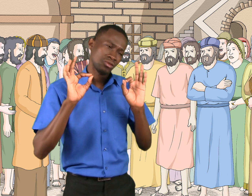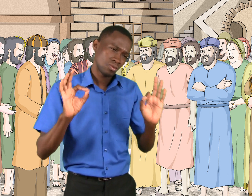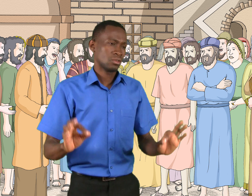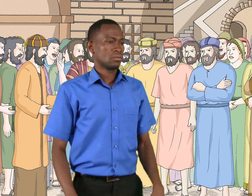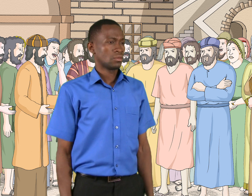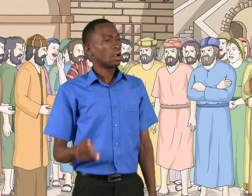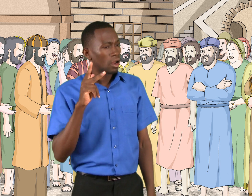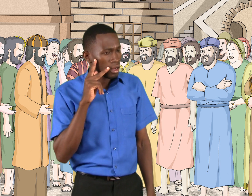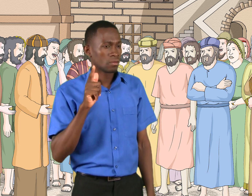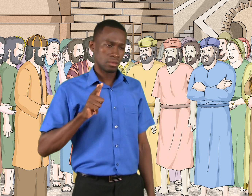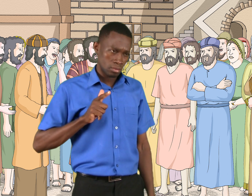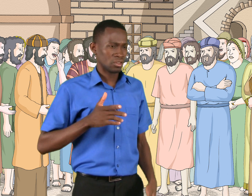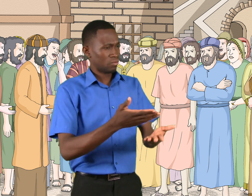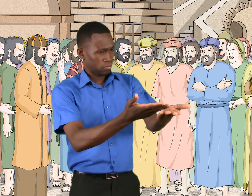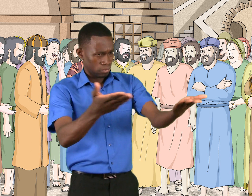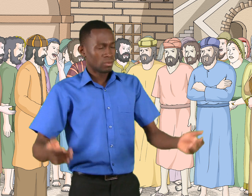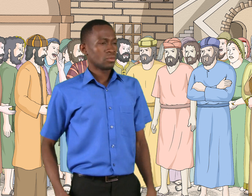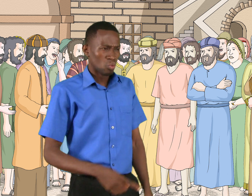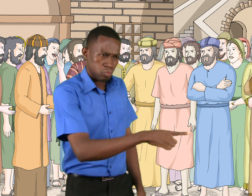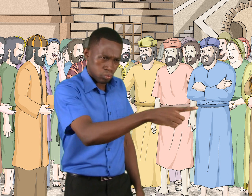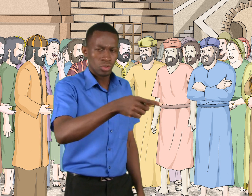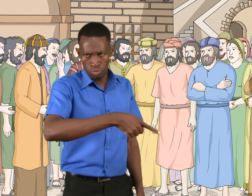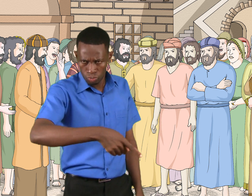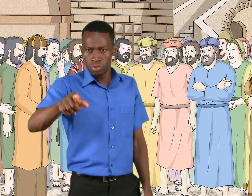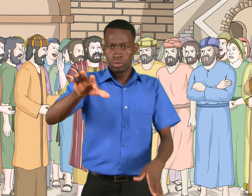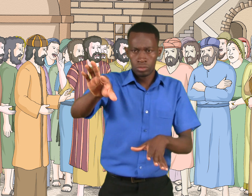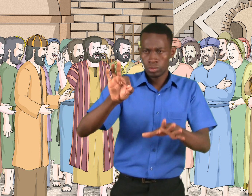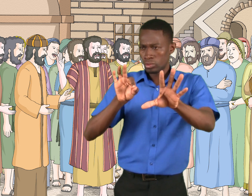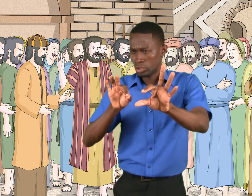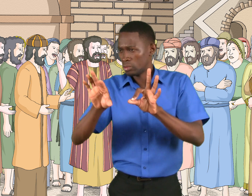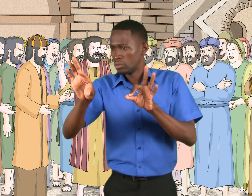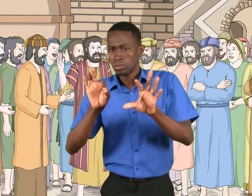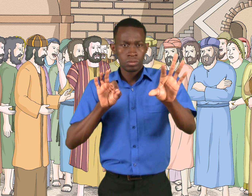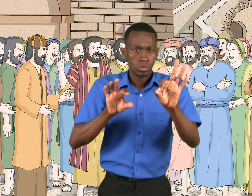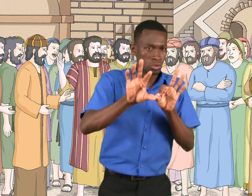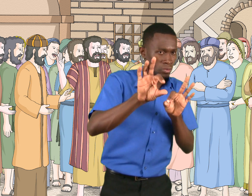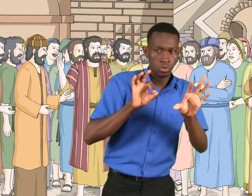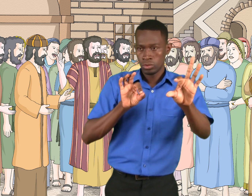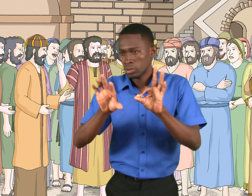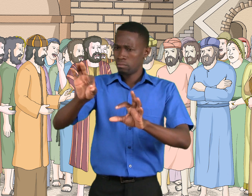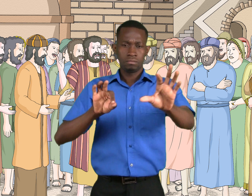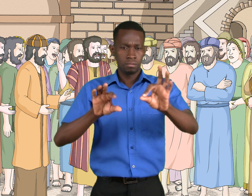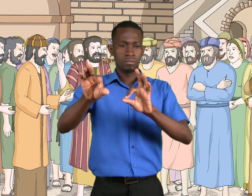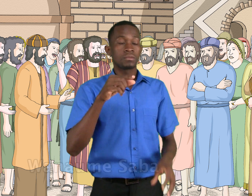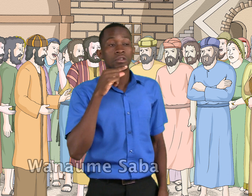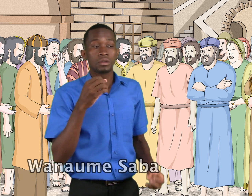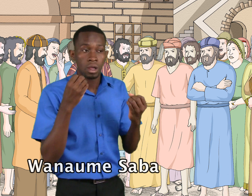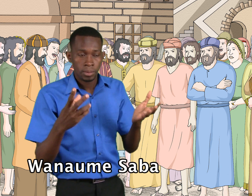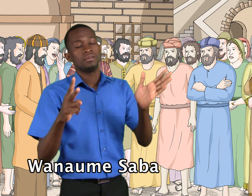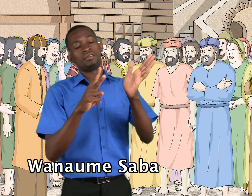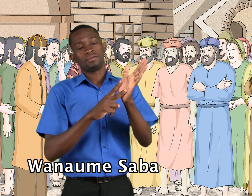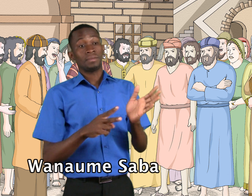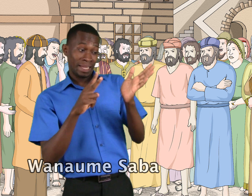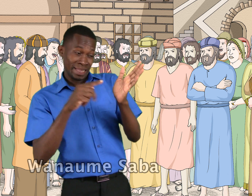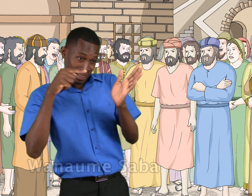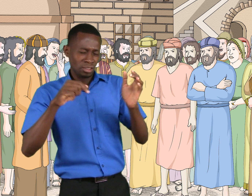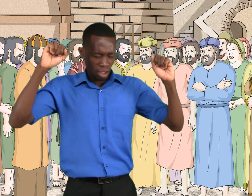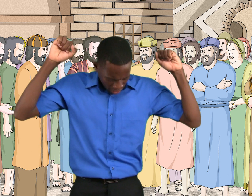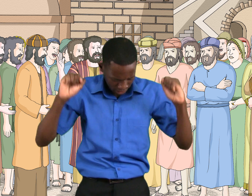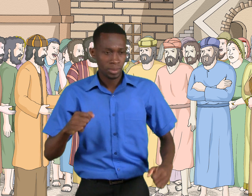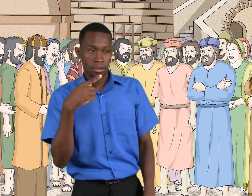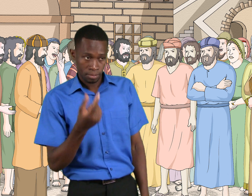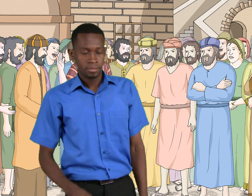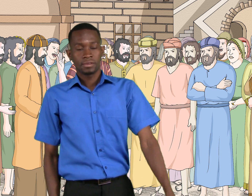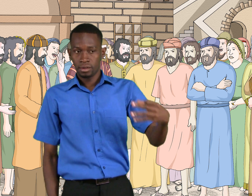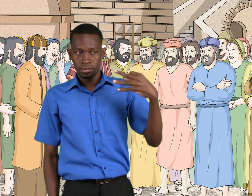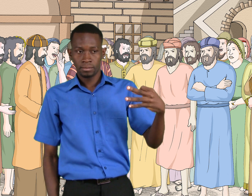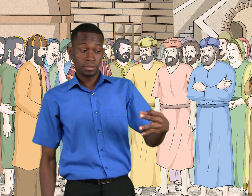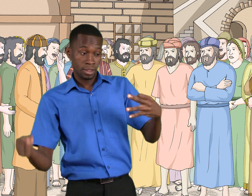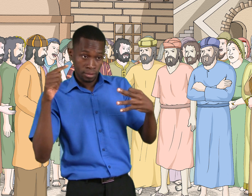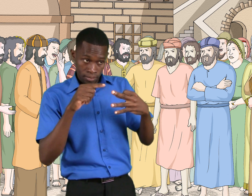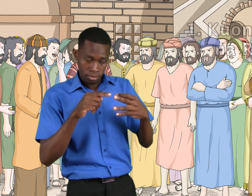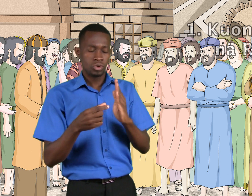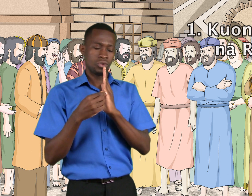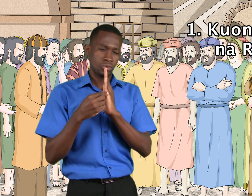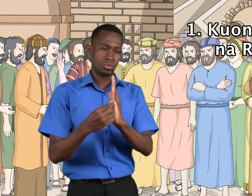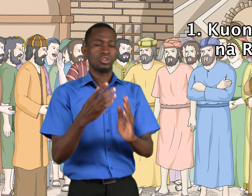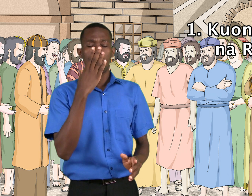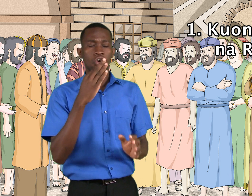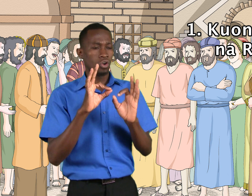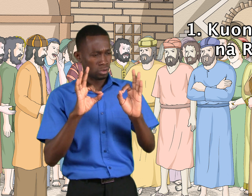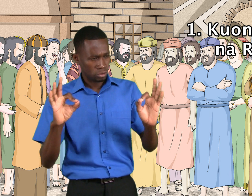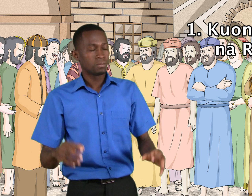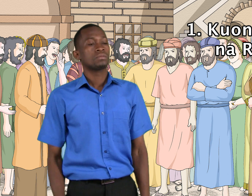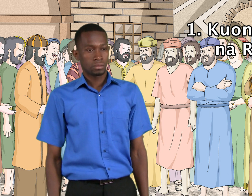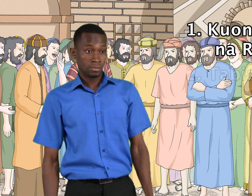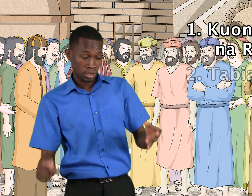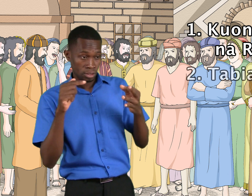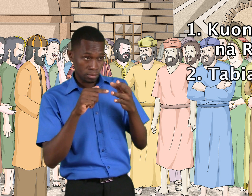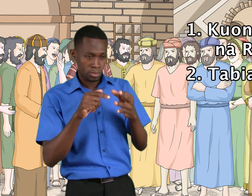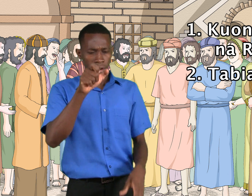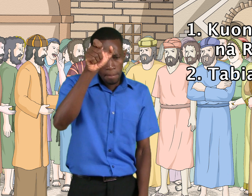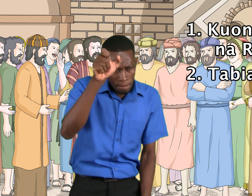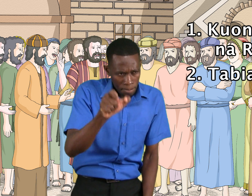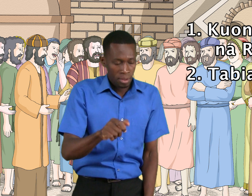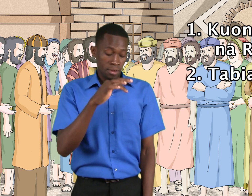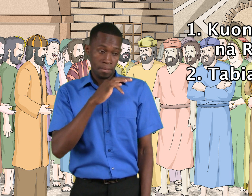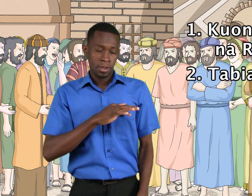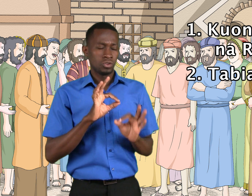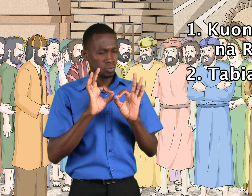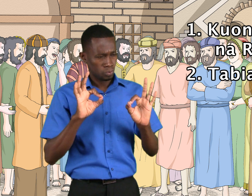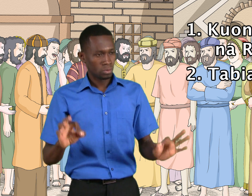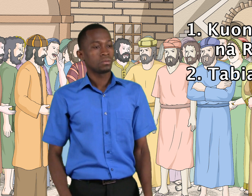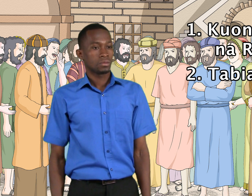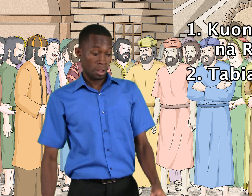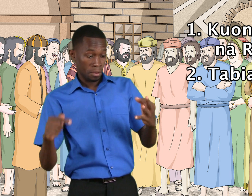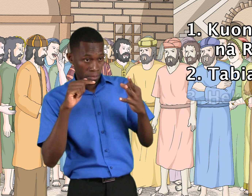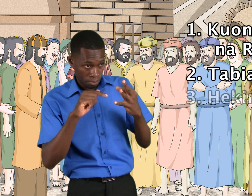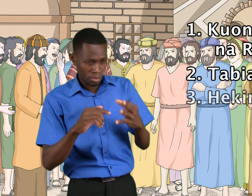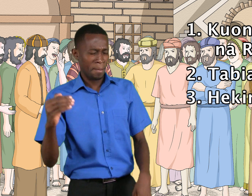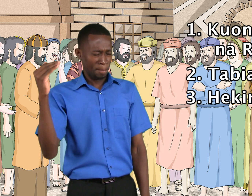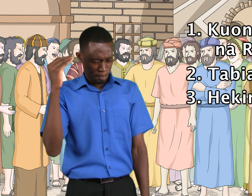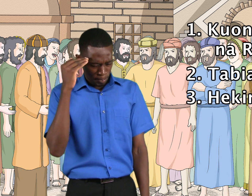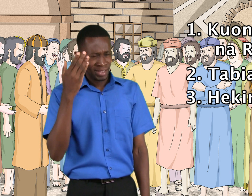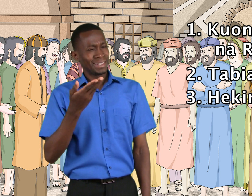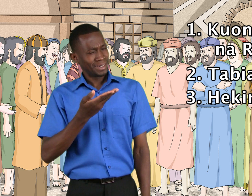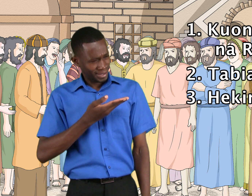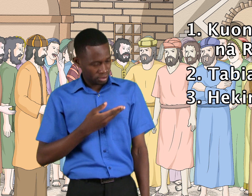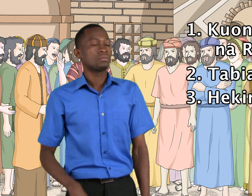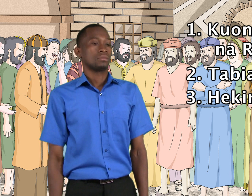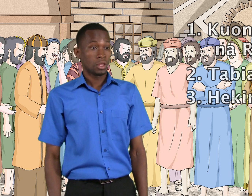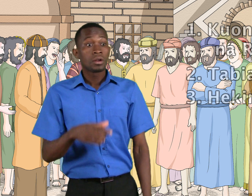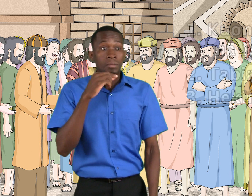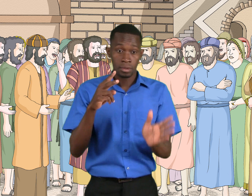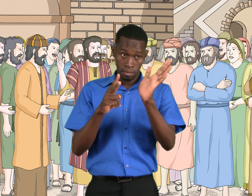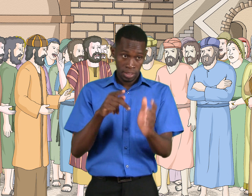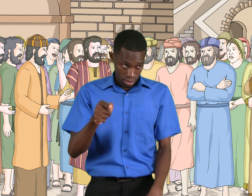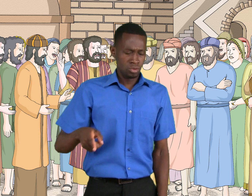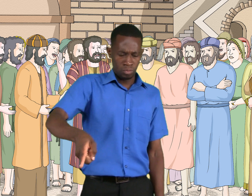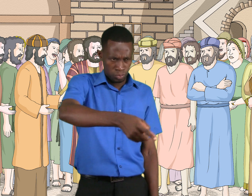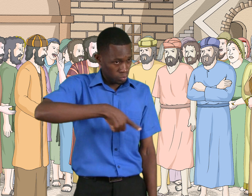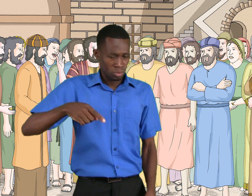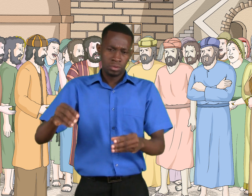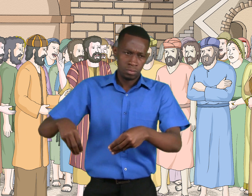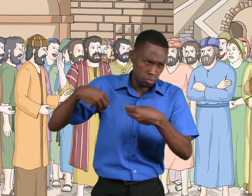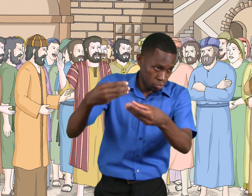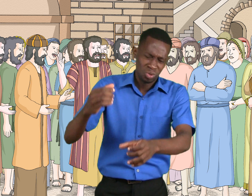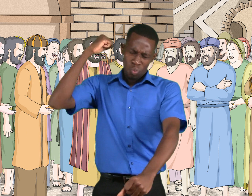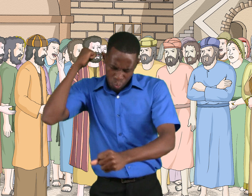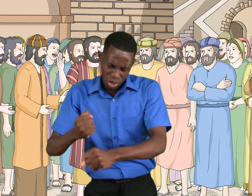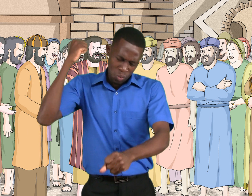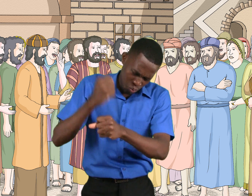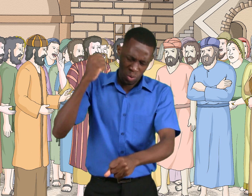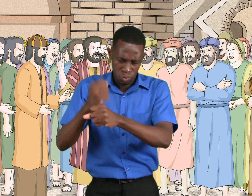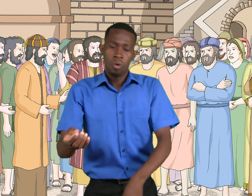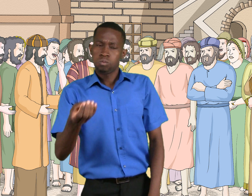Therefore, brothers, select from among you seven men confirmed to be full of the Spirit and wisdom.